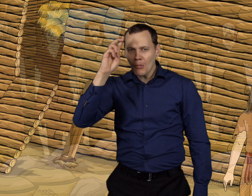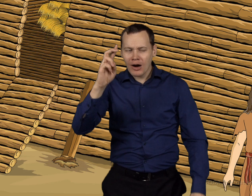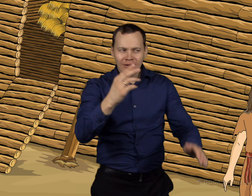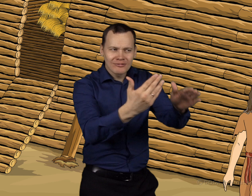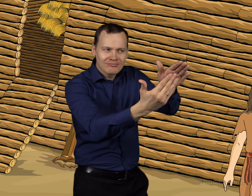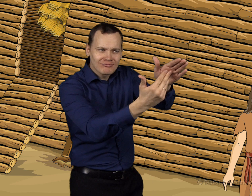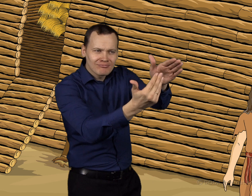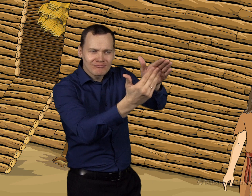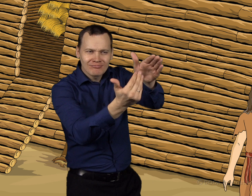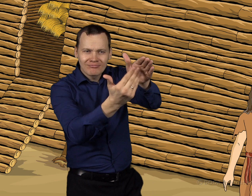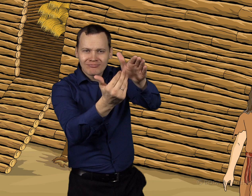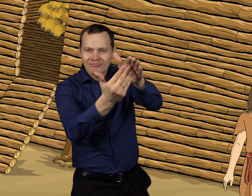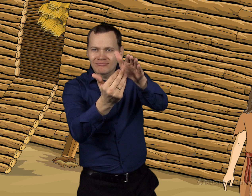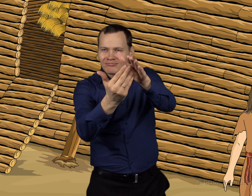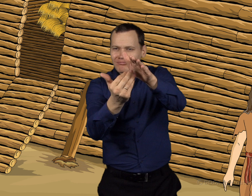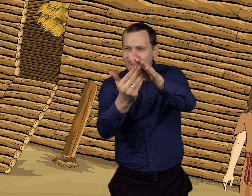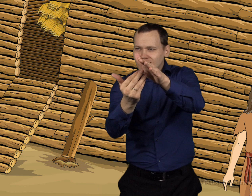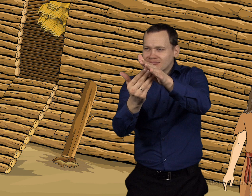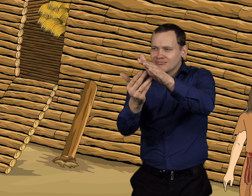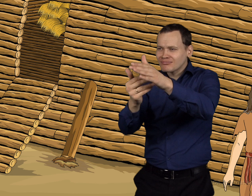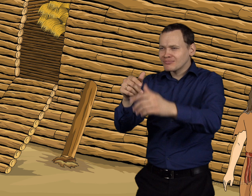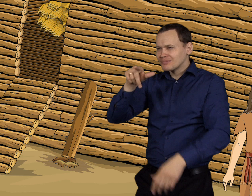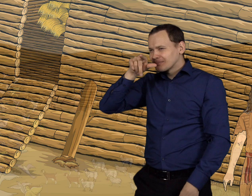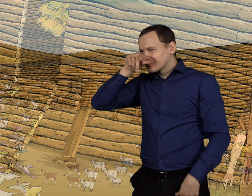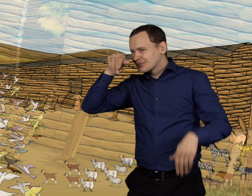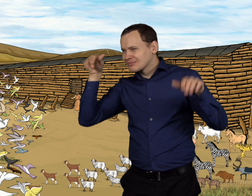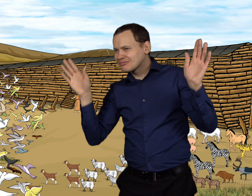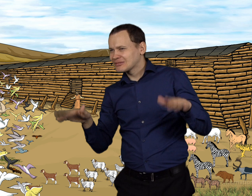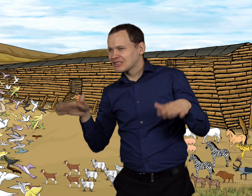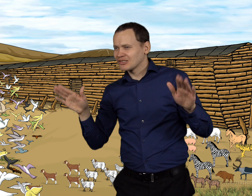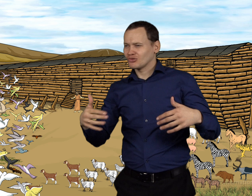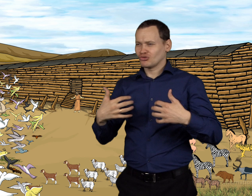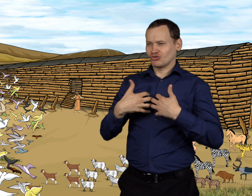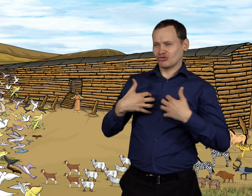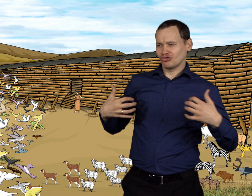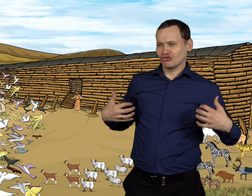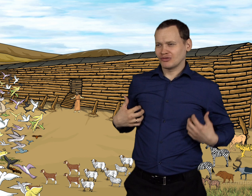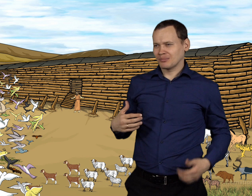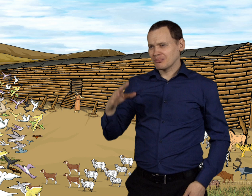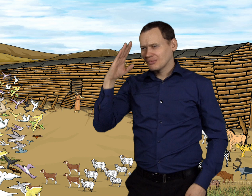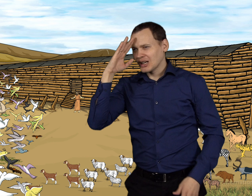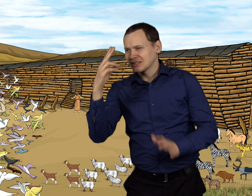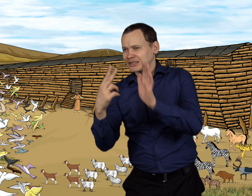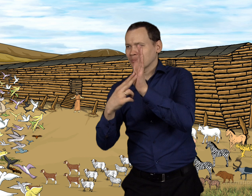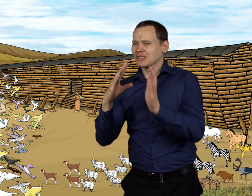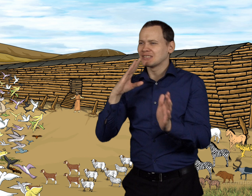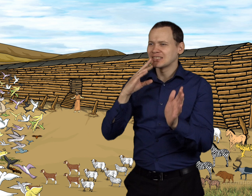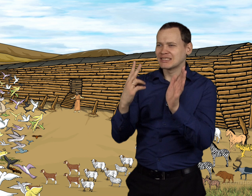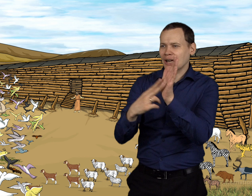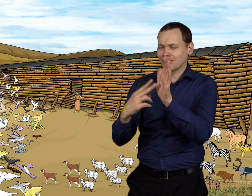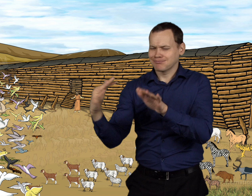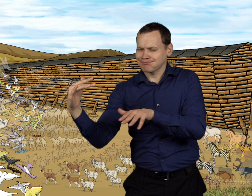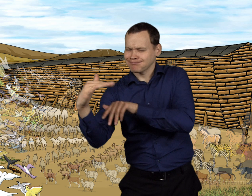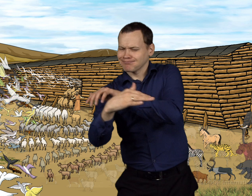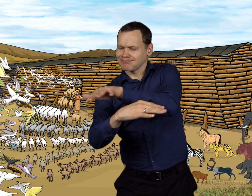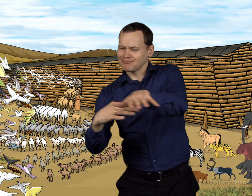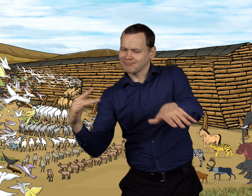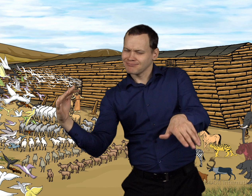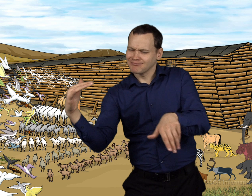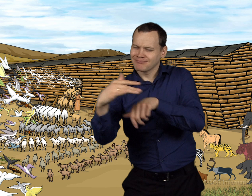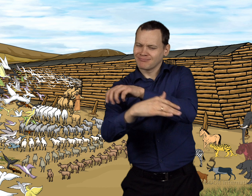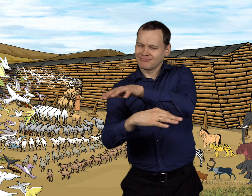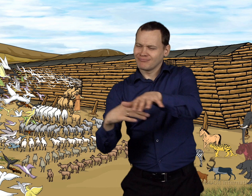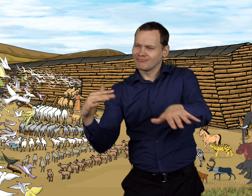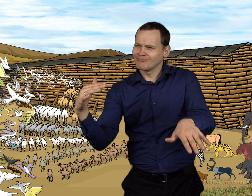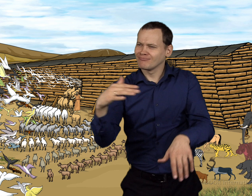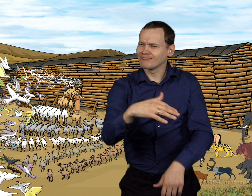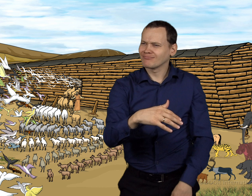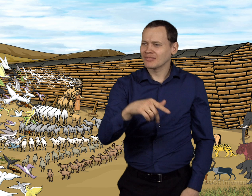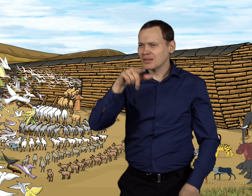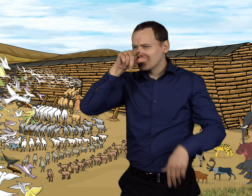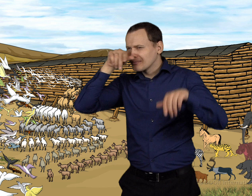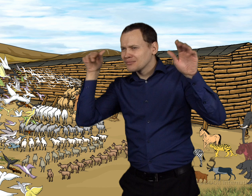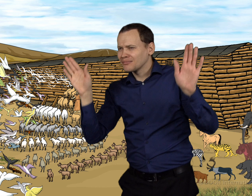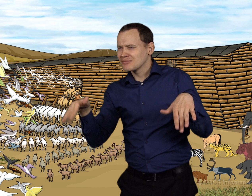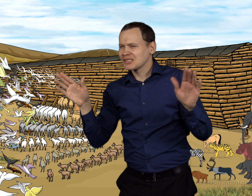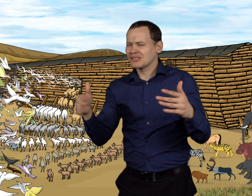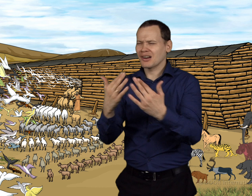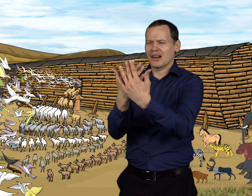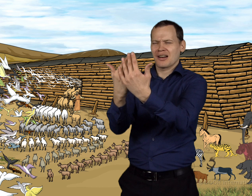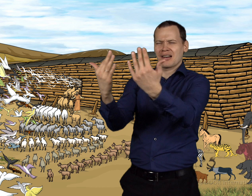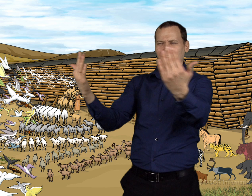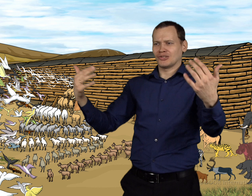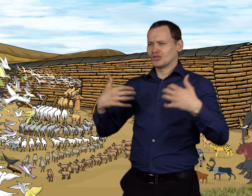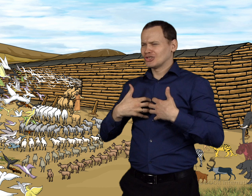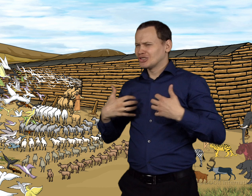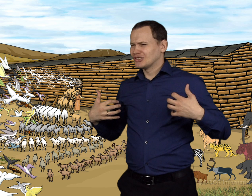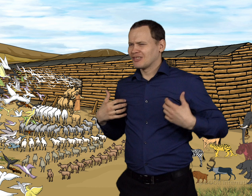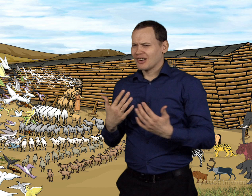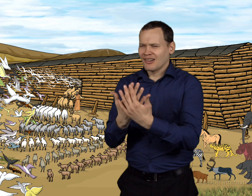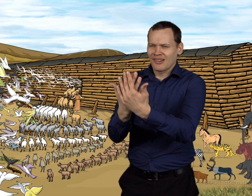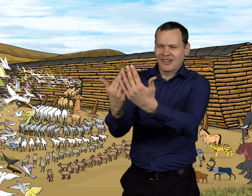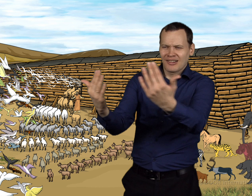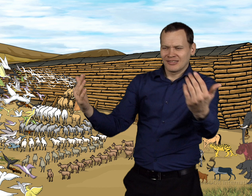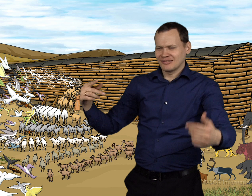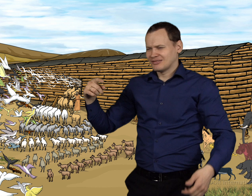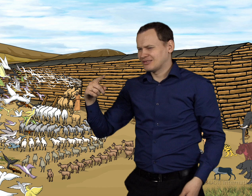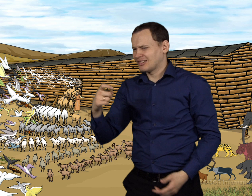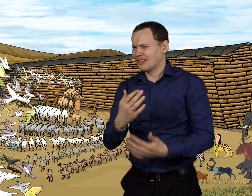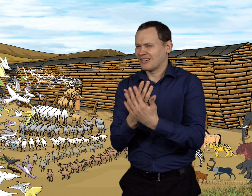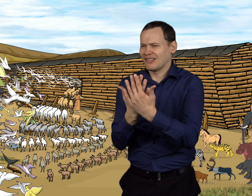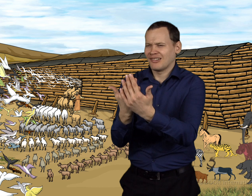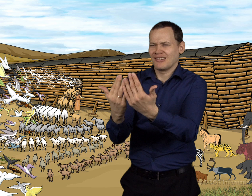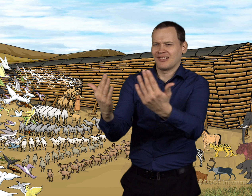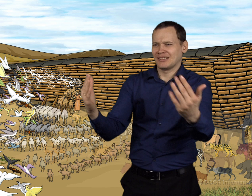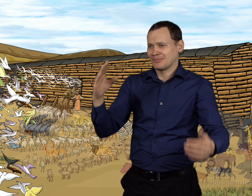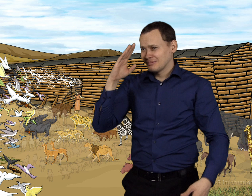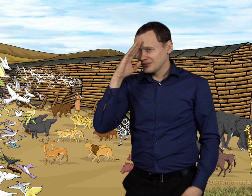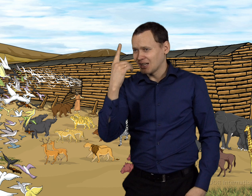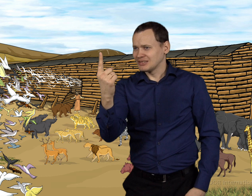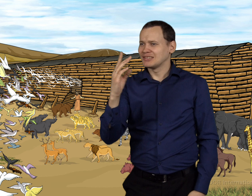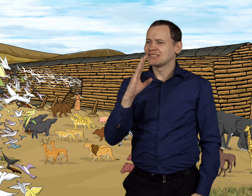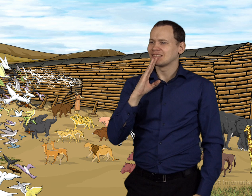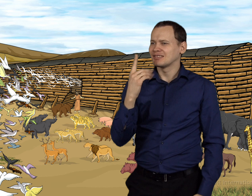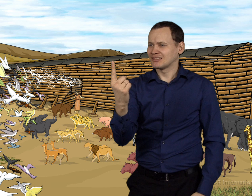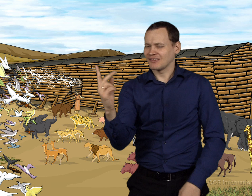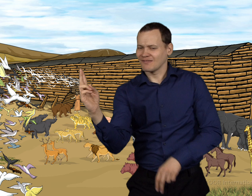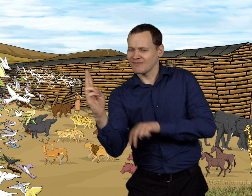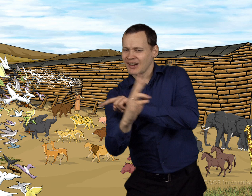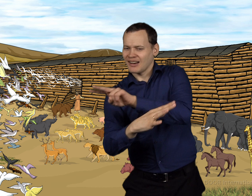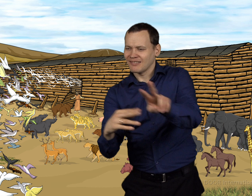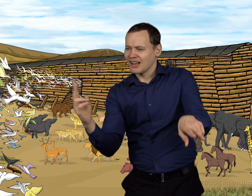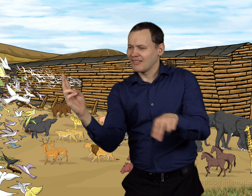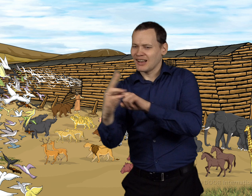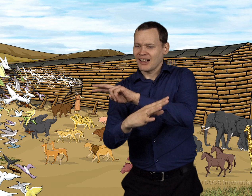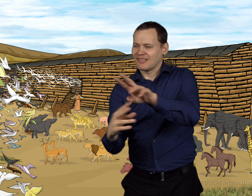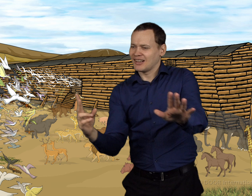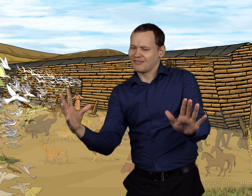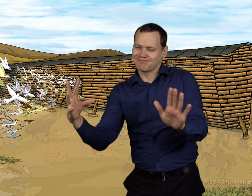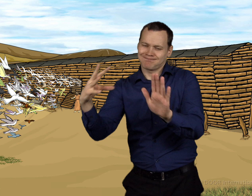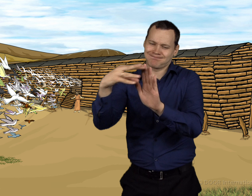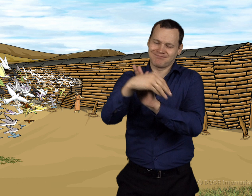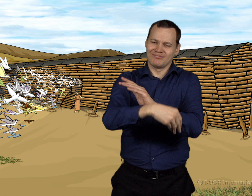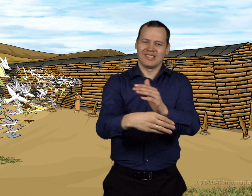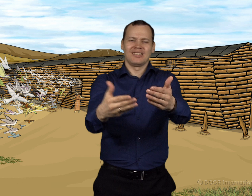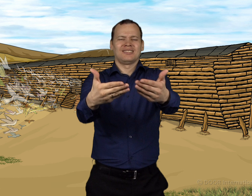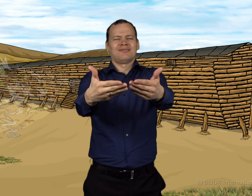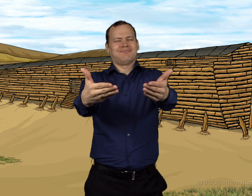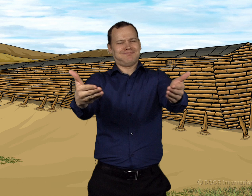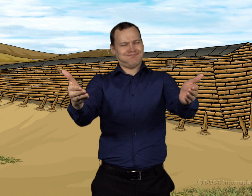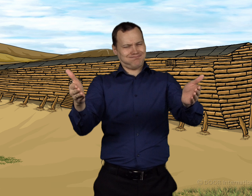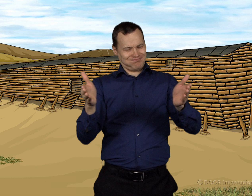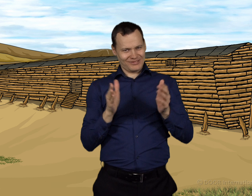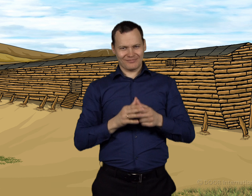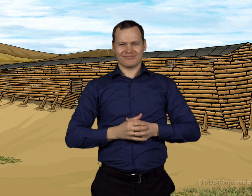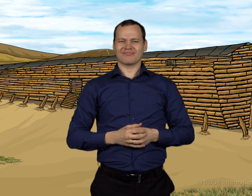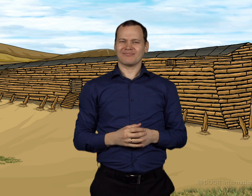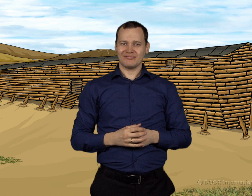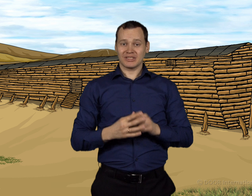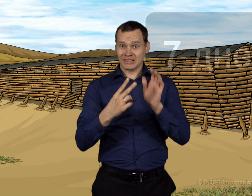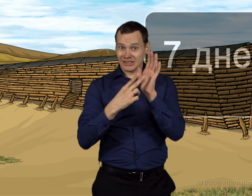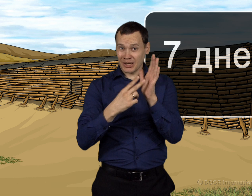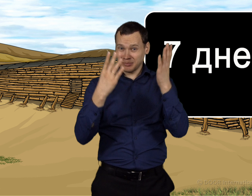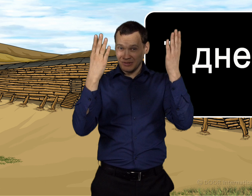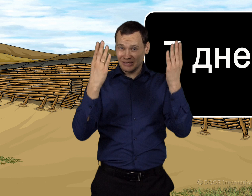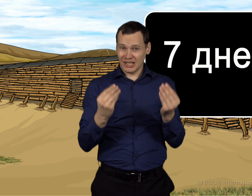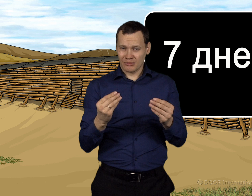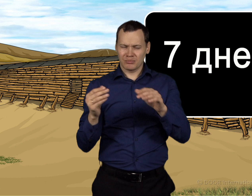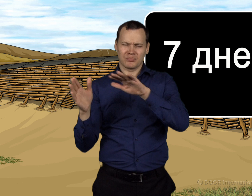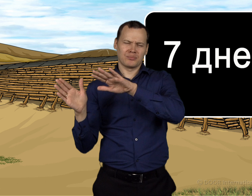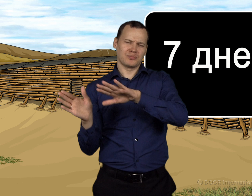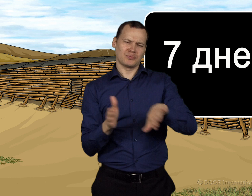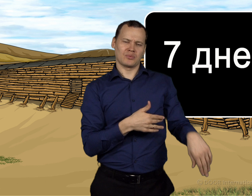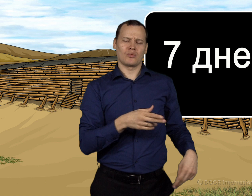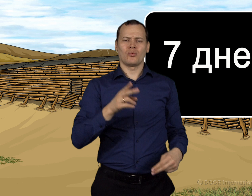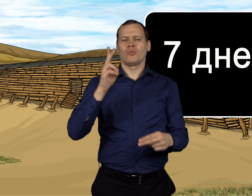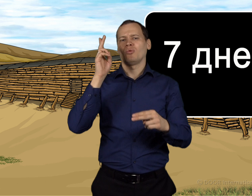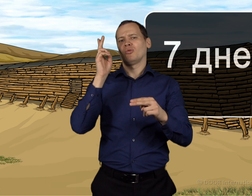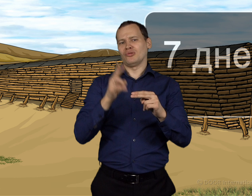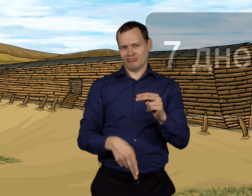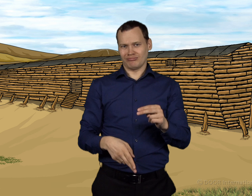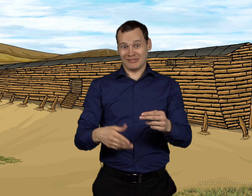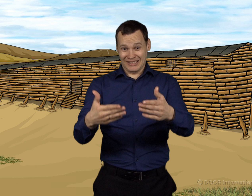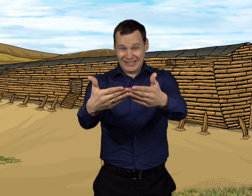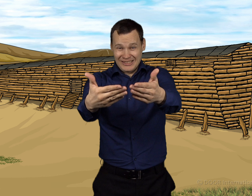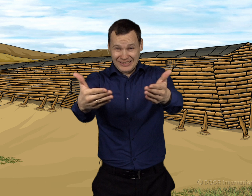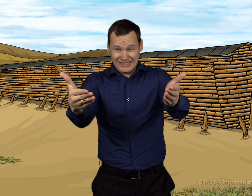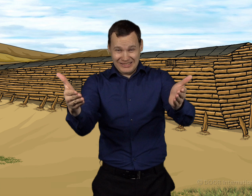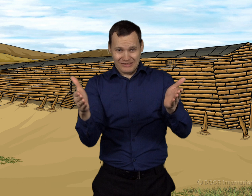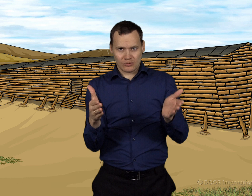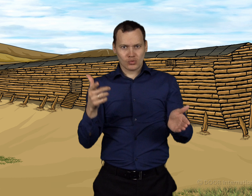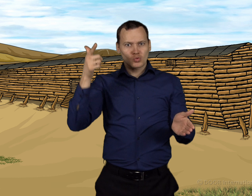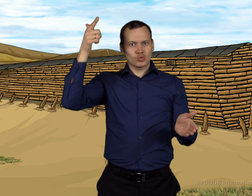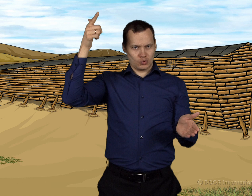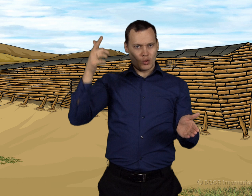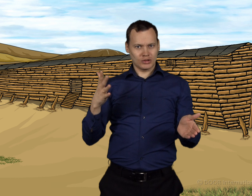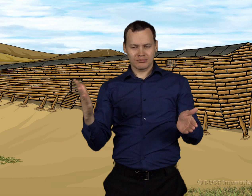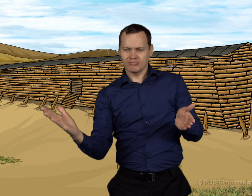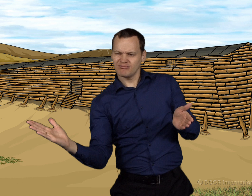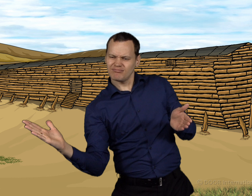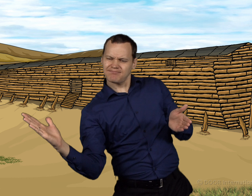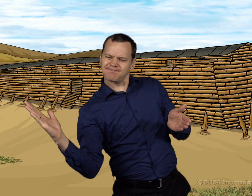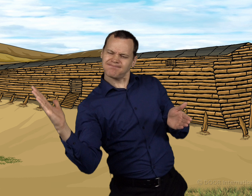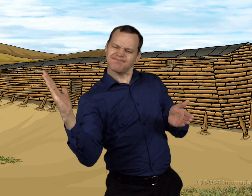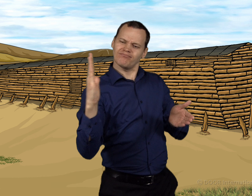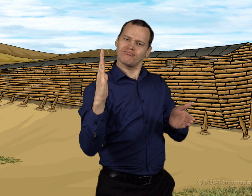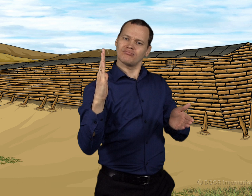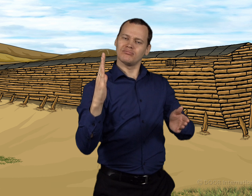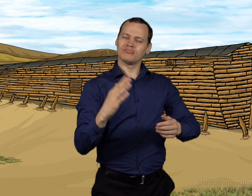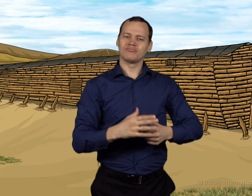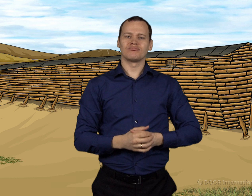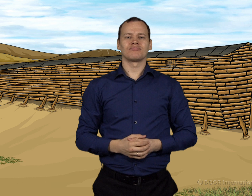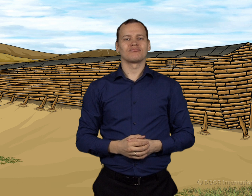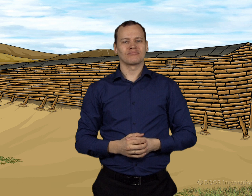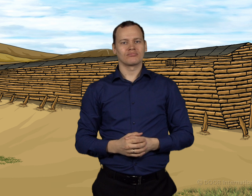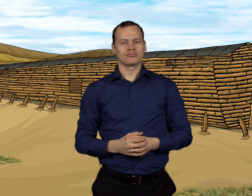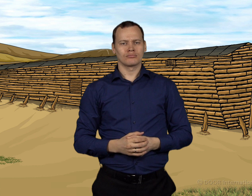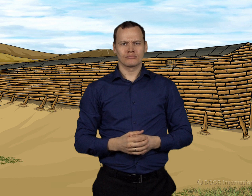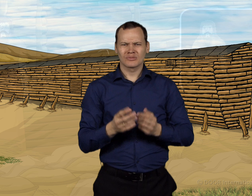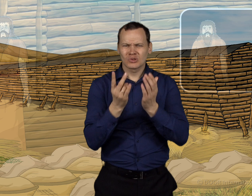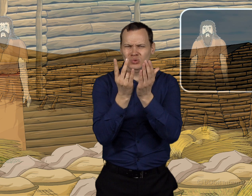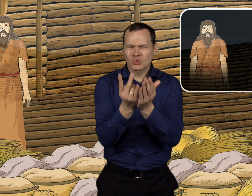And after seven days the floodwaters came upon the earth. In the six hundredth year of Noah’s life, on the seventeenth day of the second month, all the fountains of the great deep burst forth, and the floodgates of the heavens were opened. And the rain fell upon the earth for forty days and forty nights.